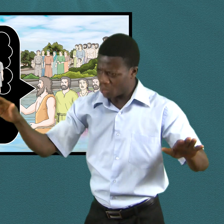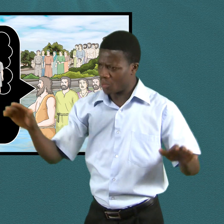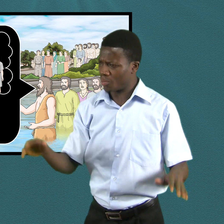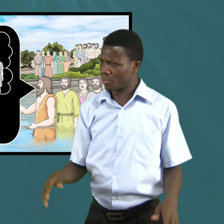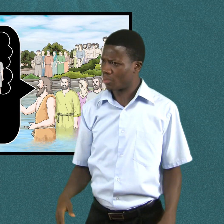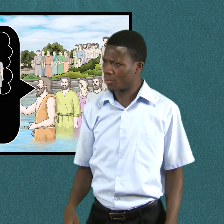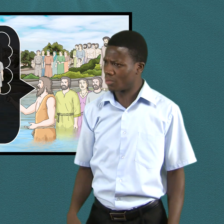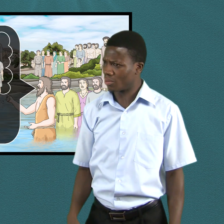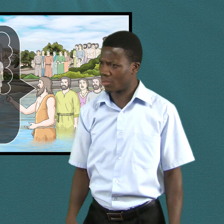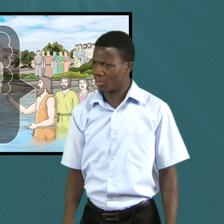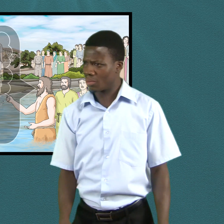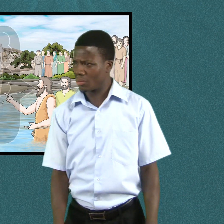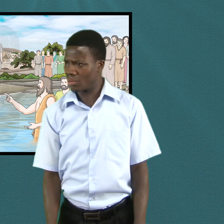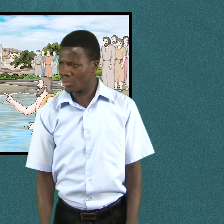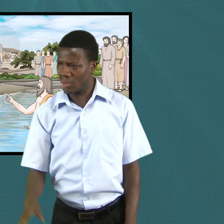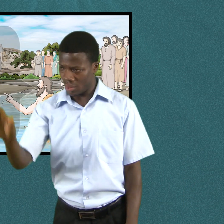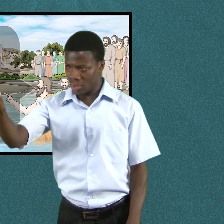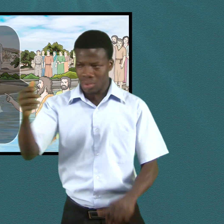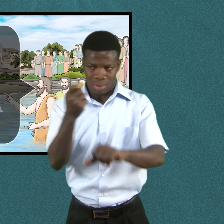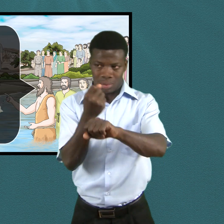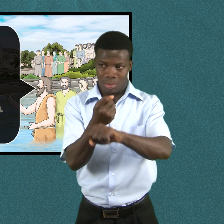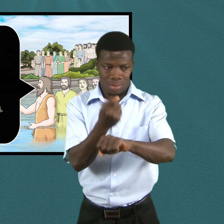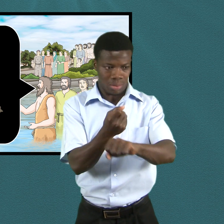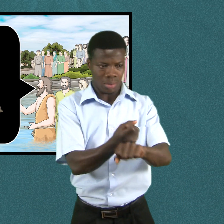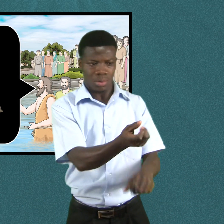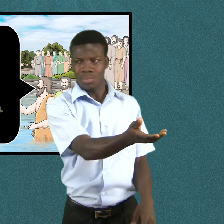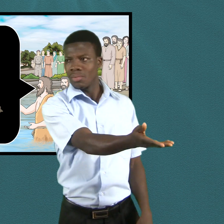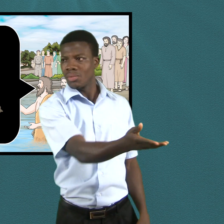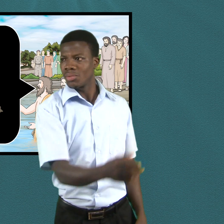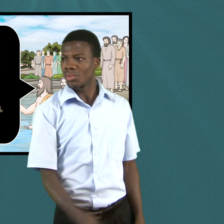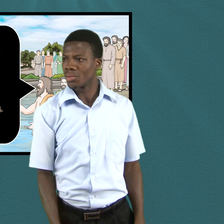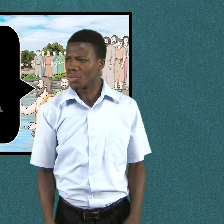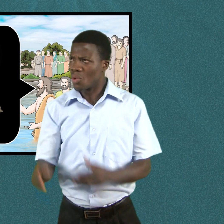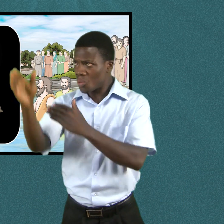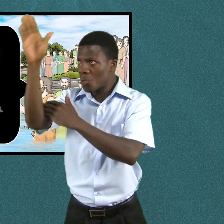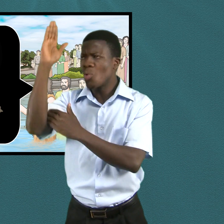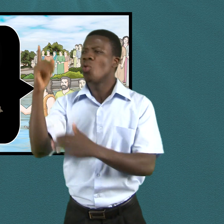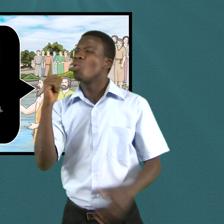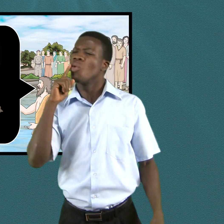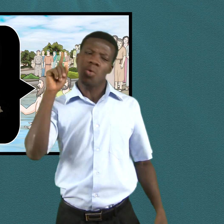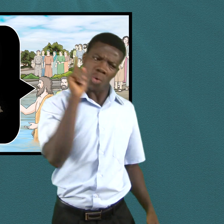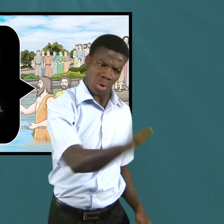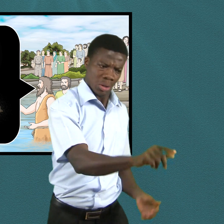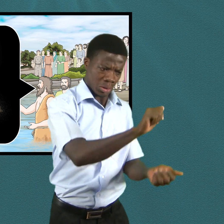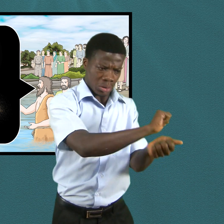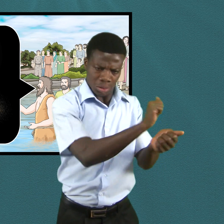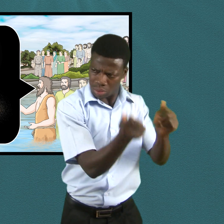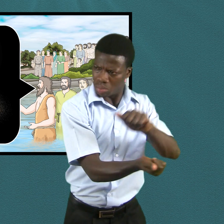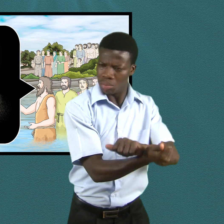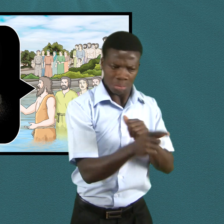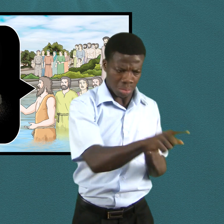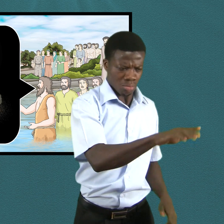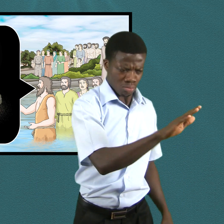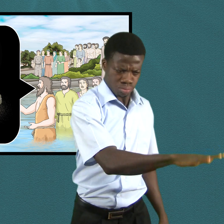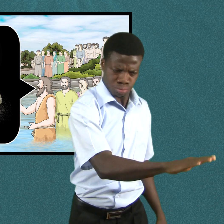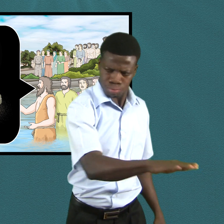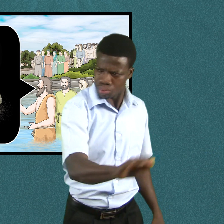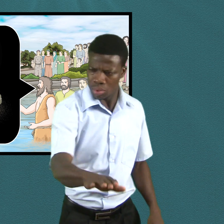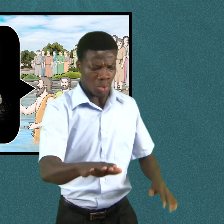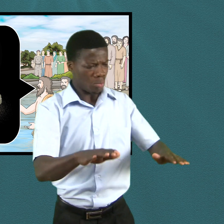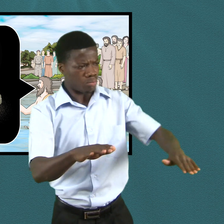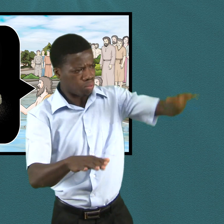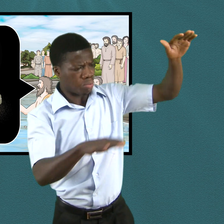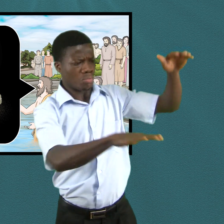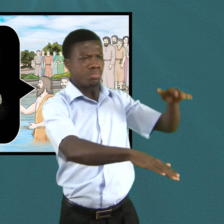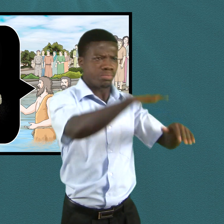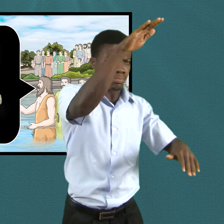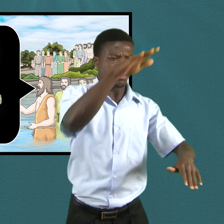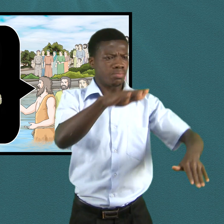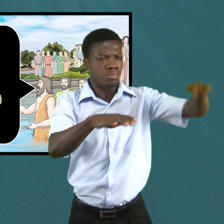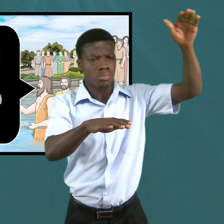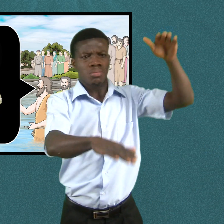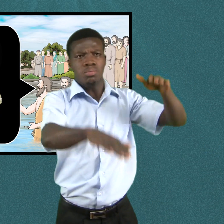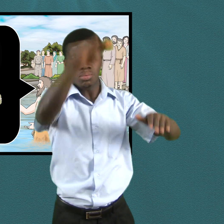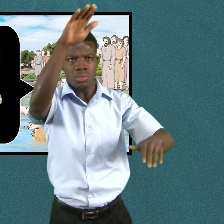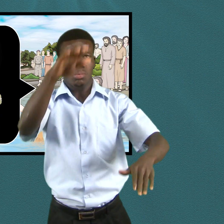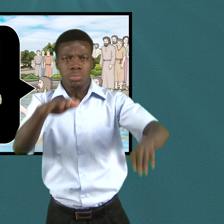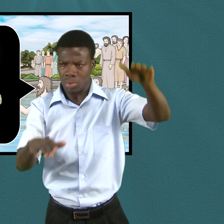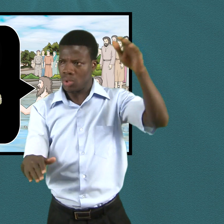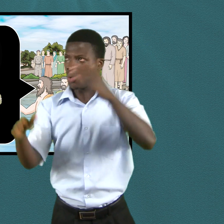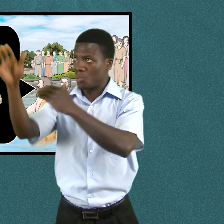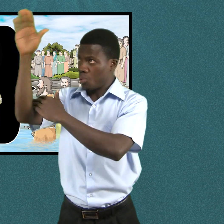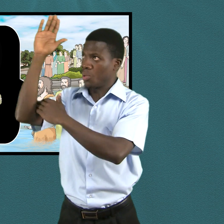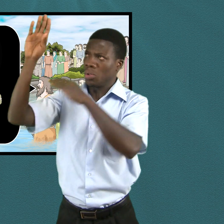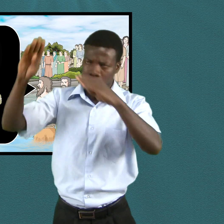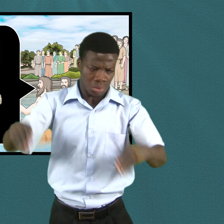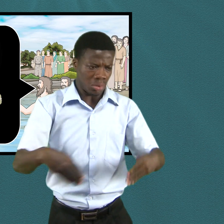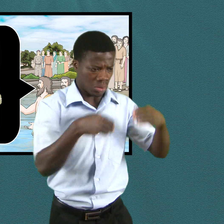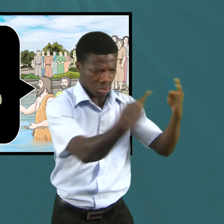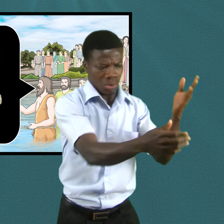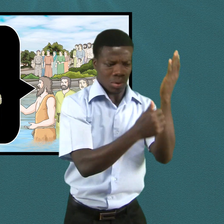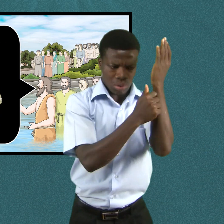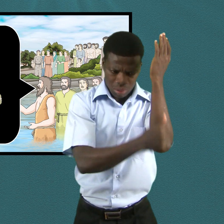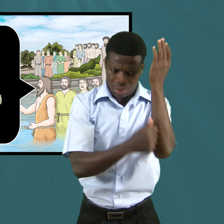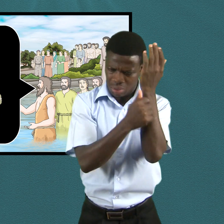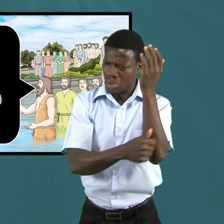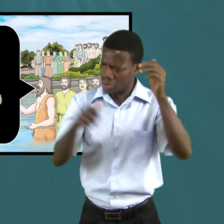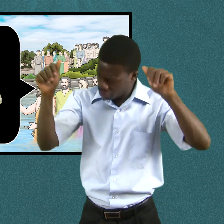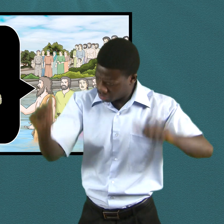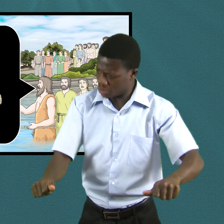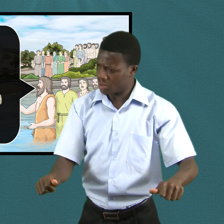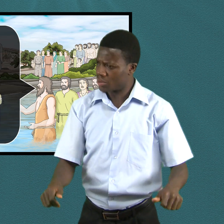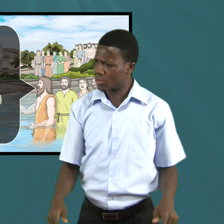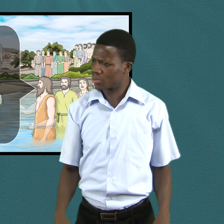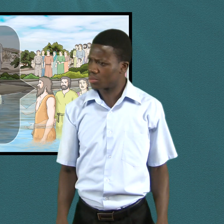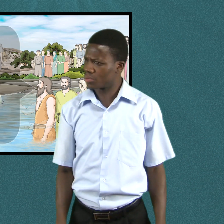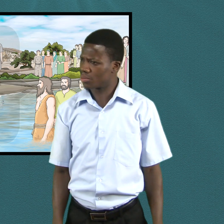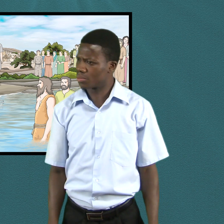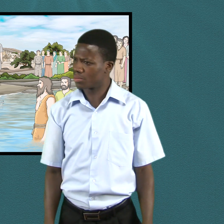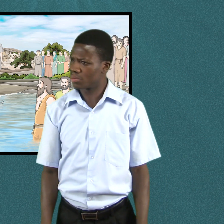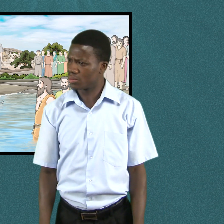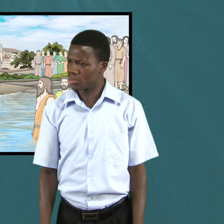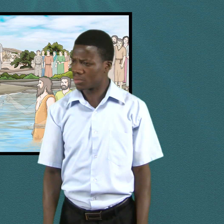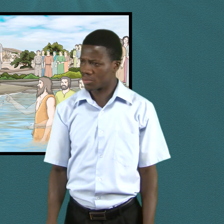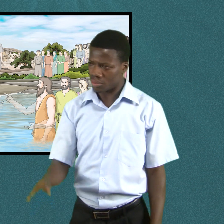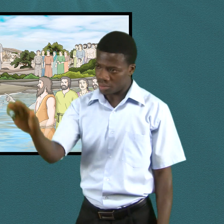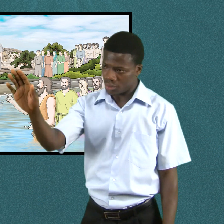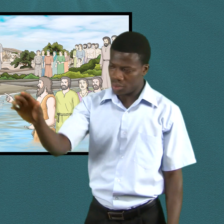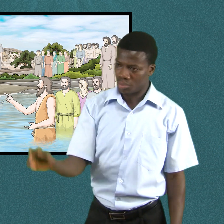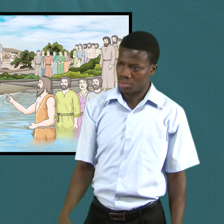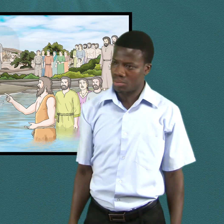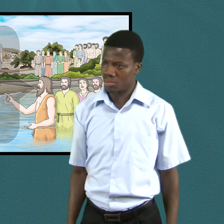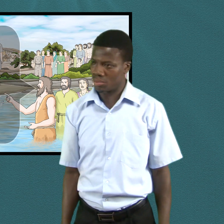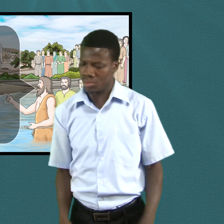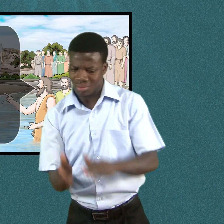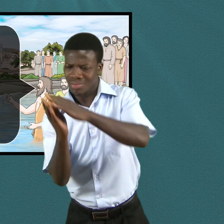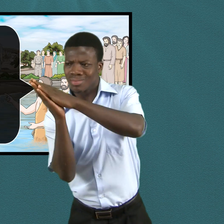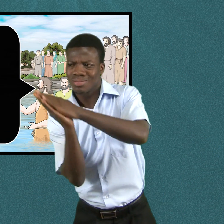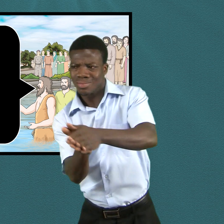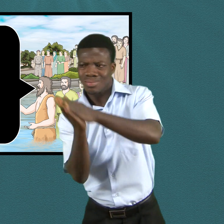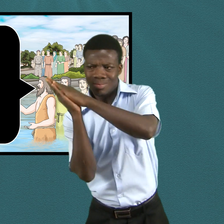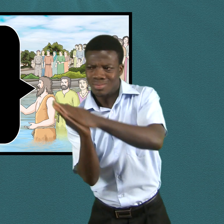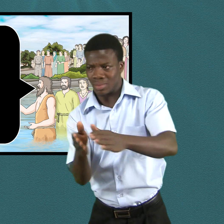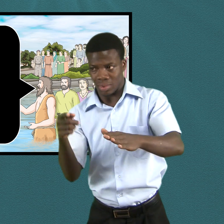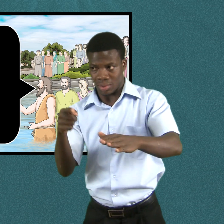For I tell you that out of these stones God can raise up children for Abraham.